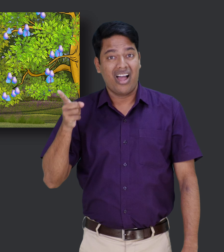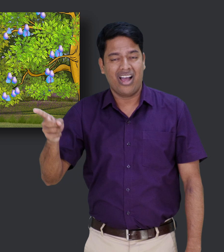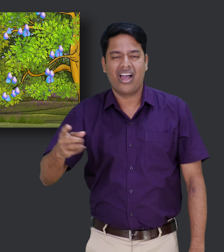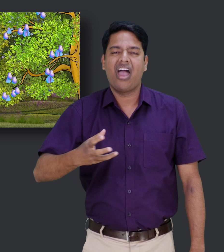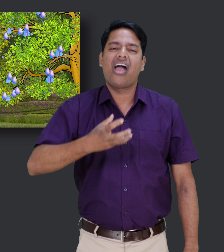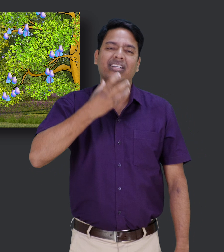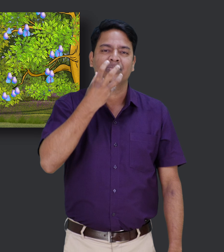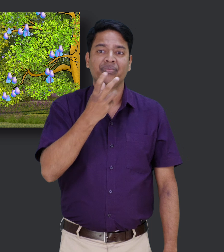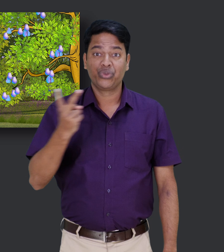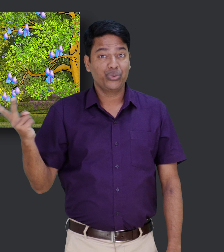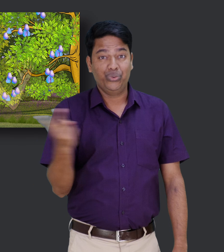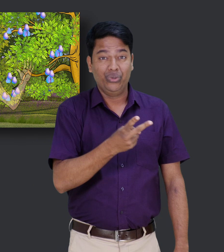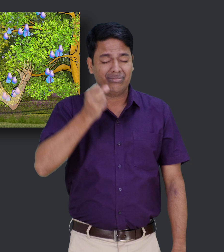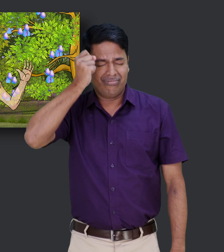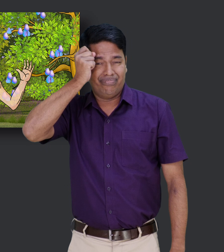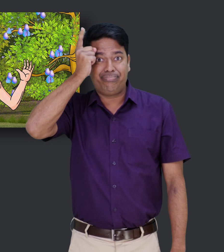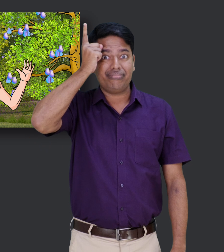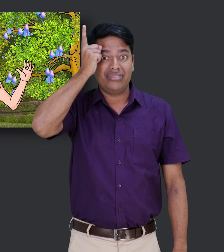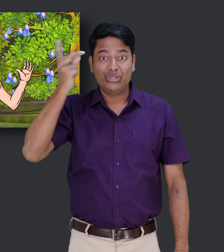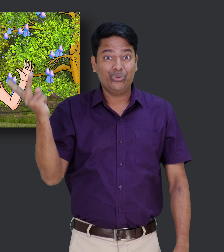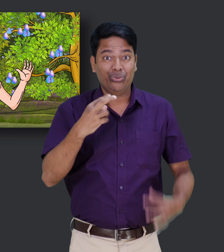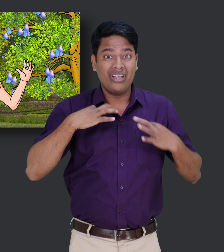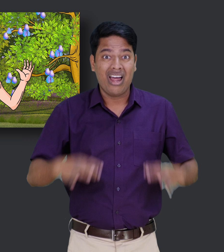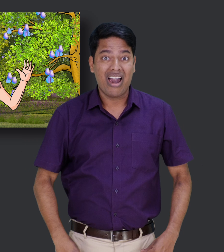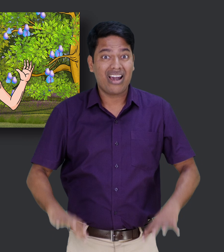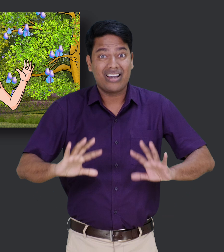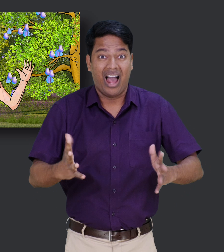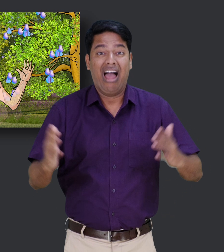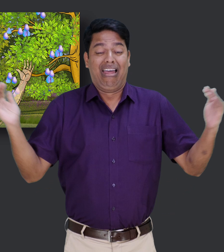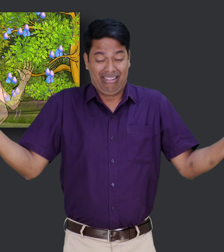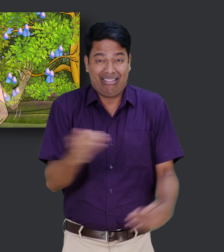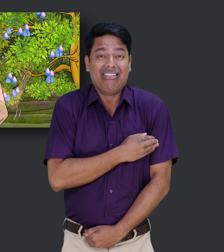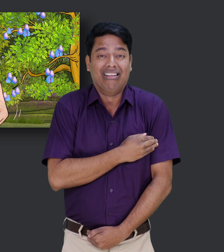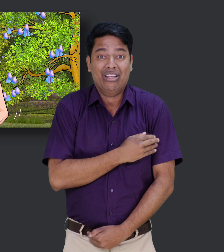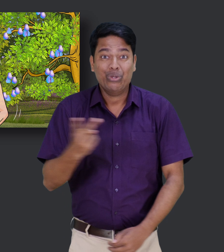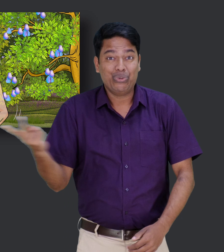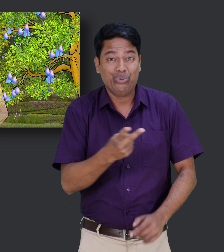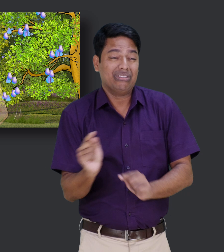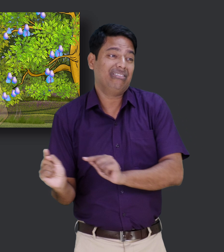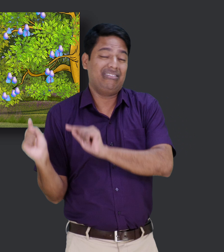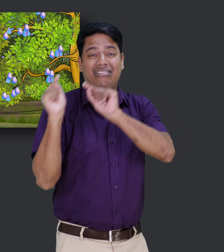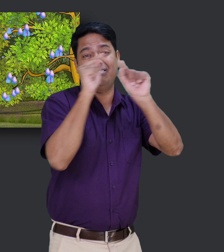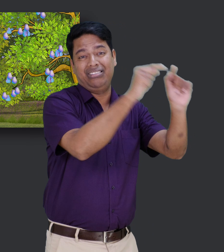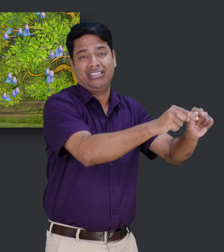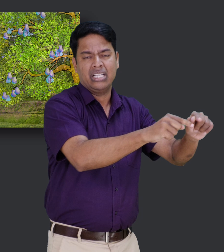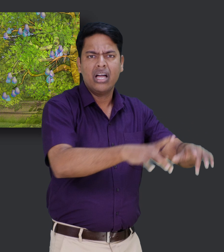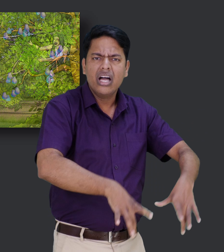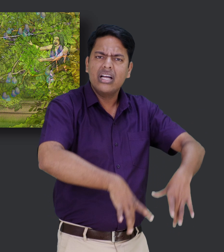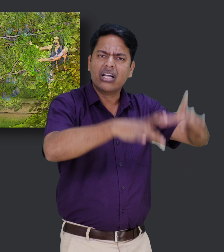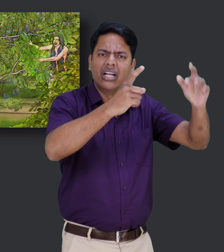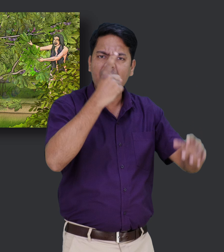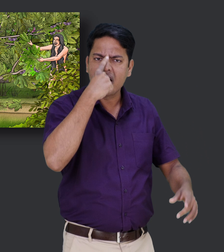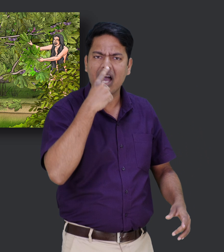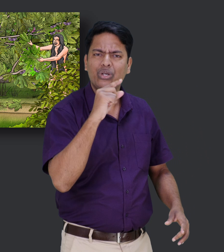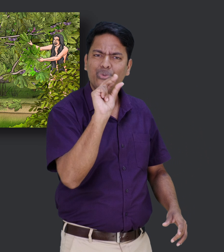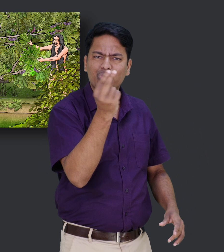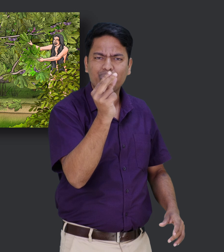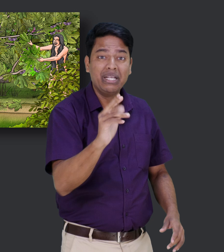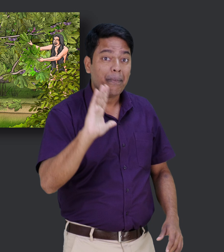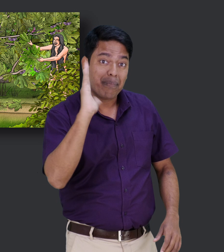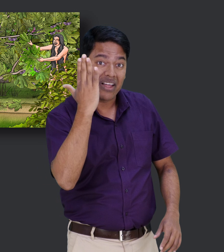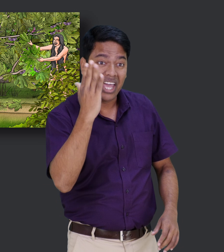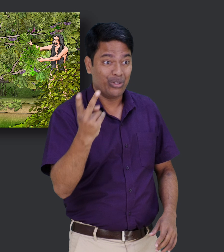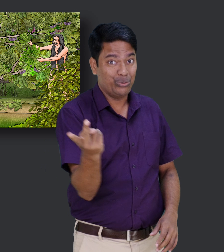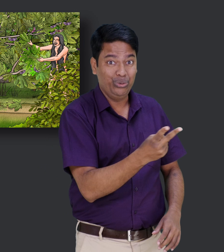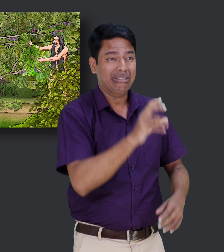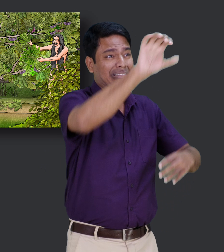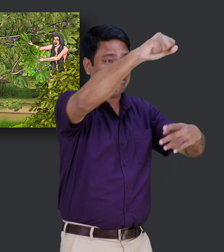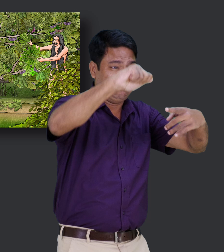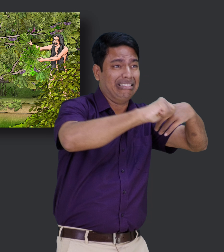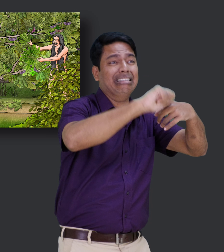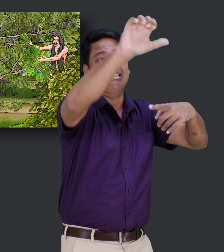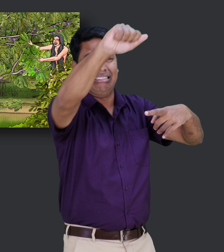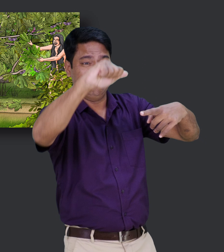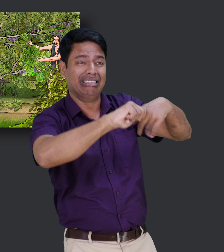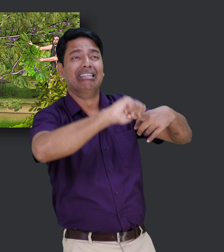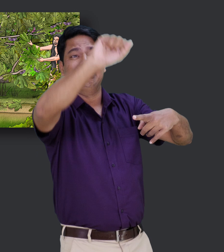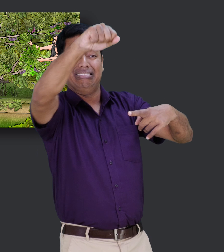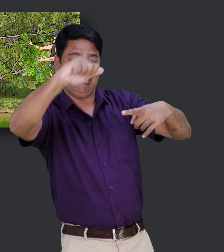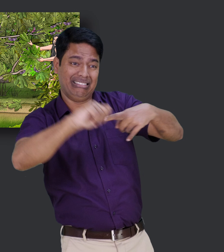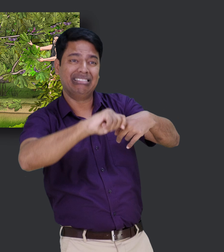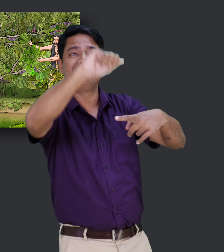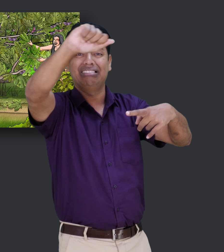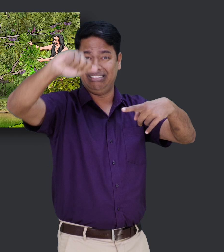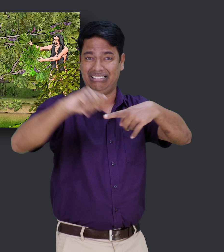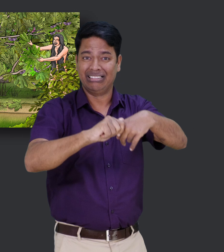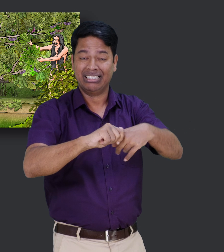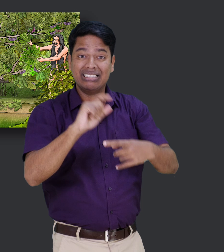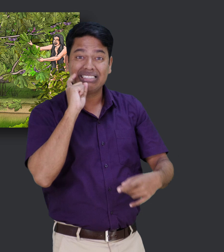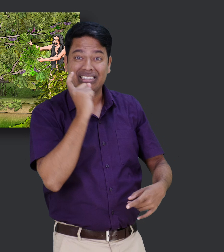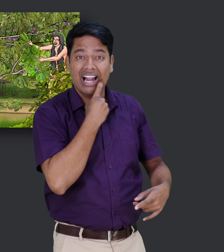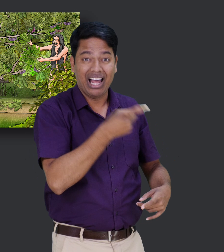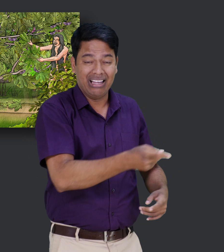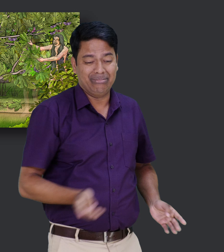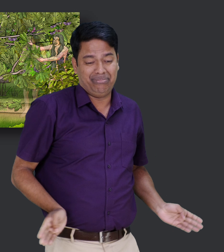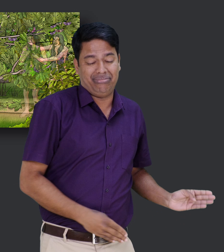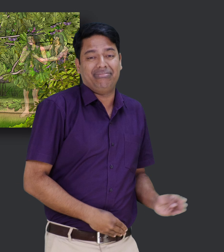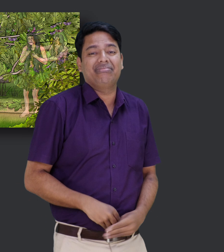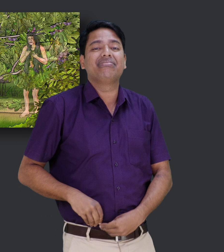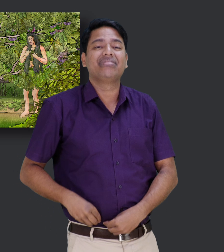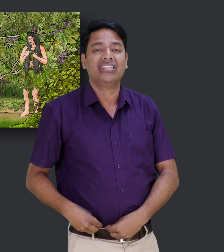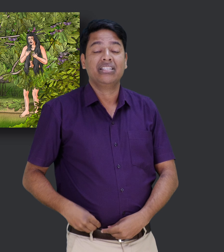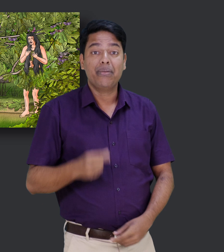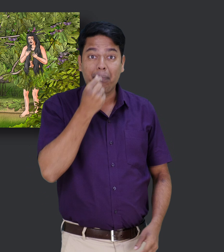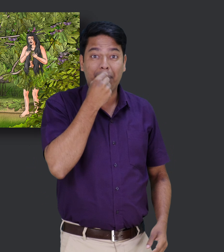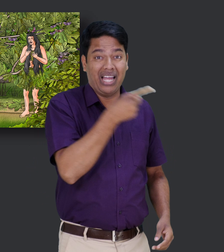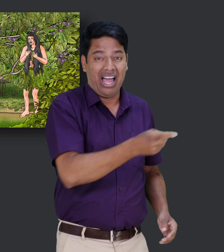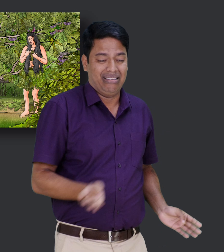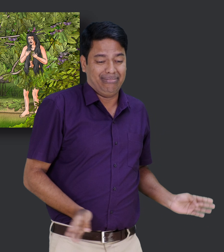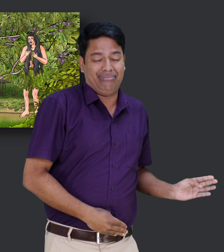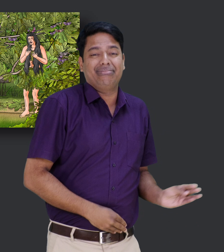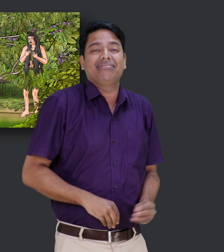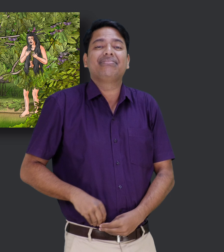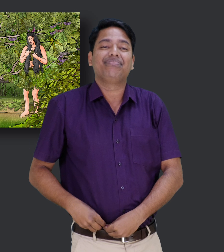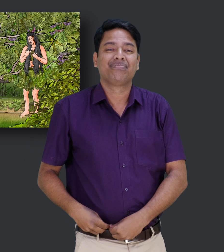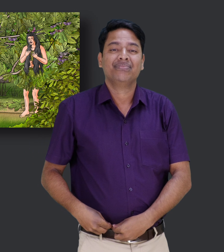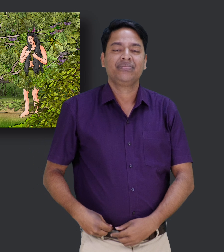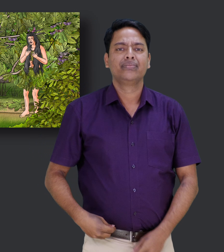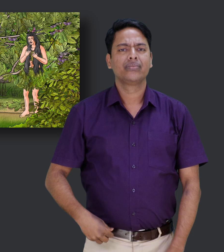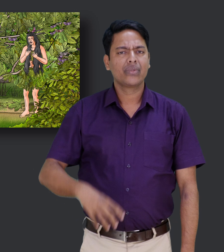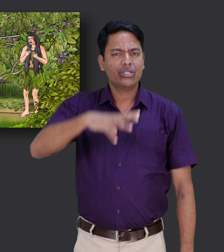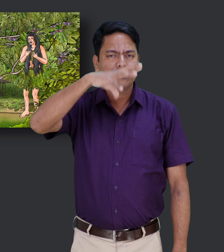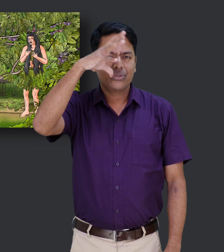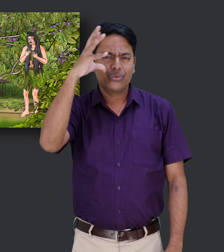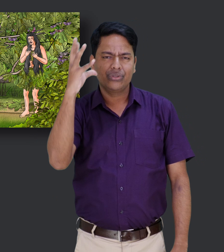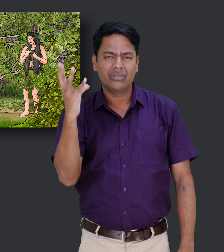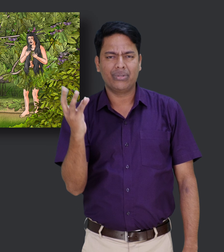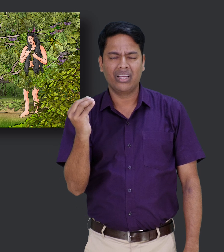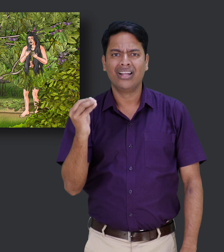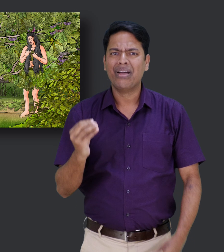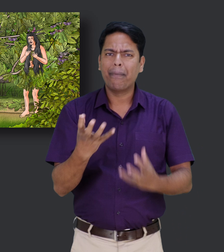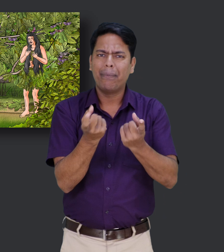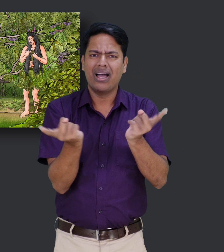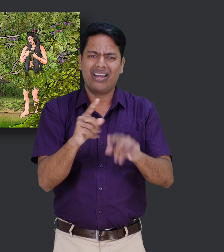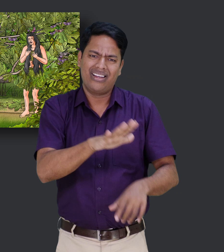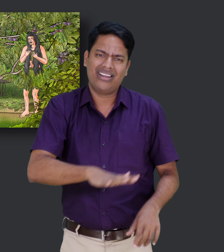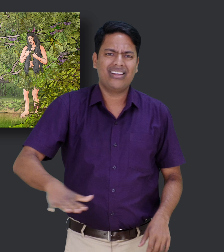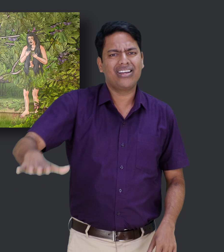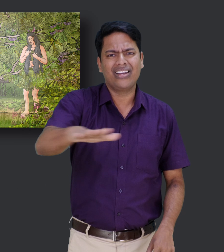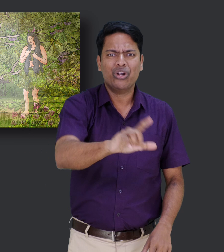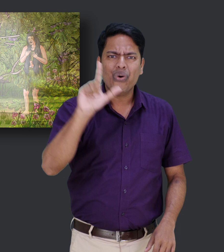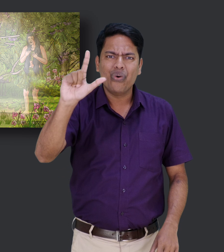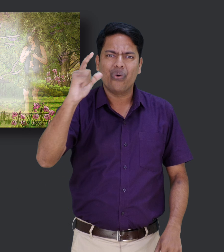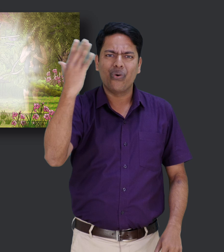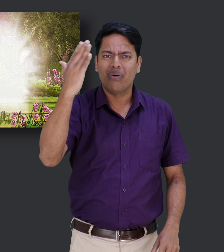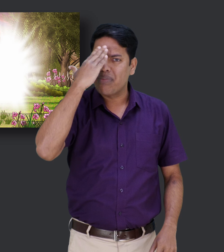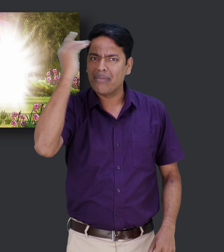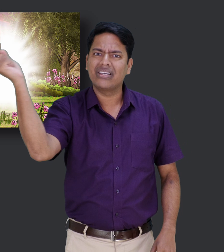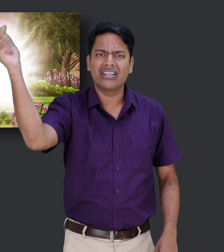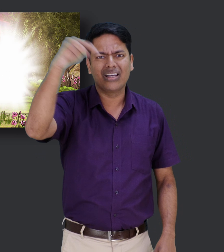And the eyes of both of them were opened, and they knew that they were naked; so they sewed together fig leaves and made coverings for themselves.